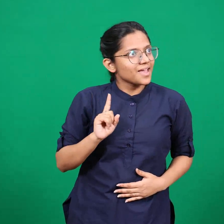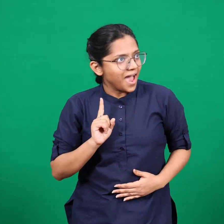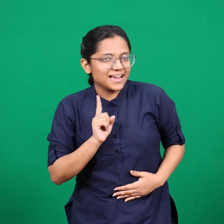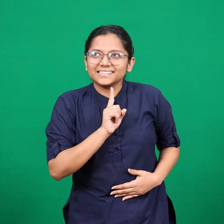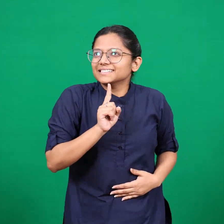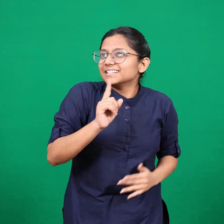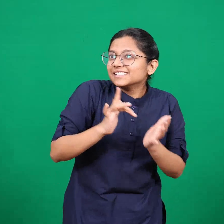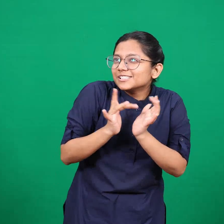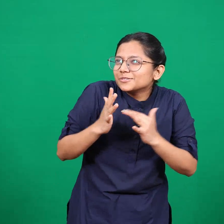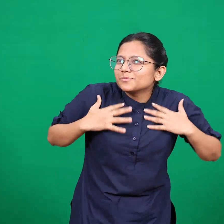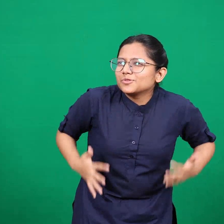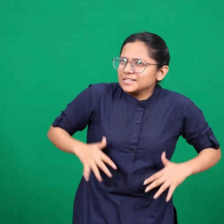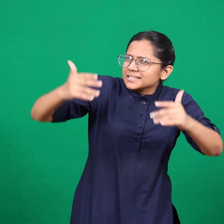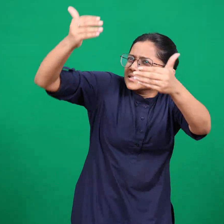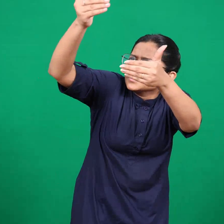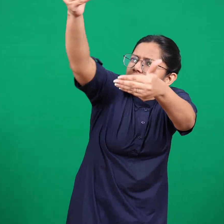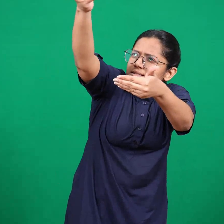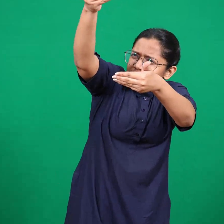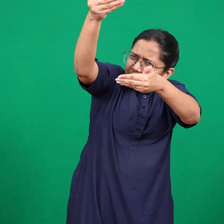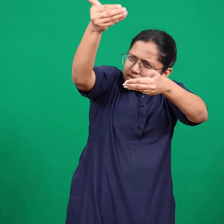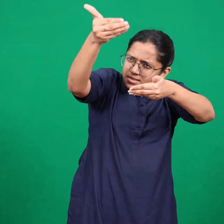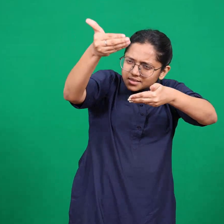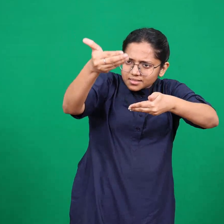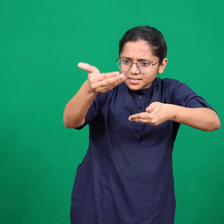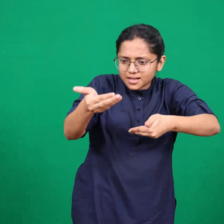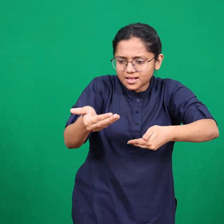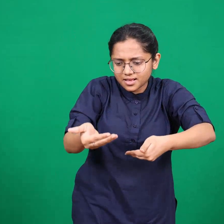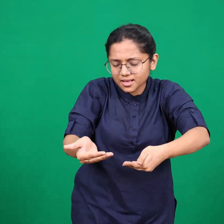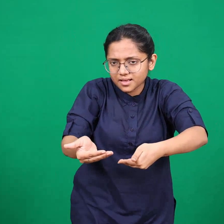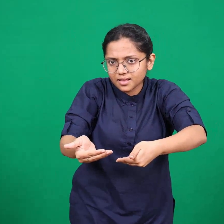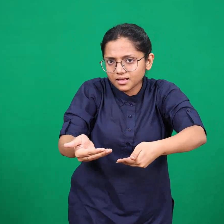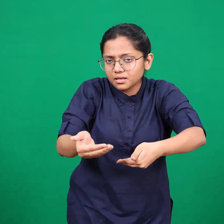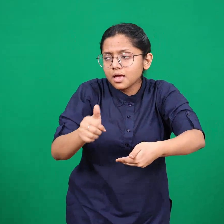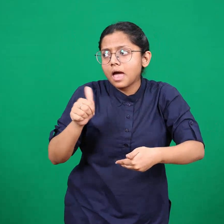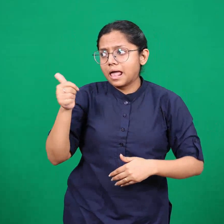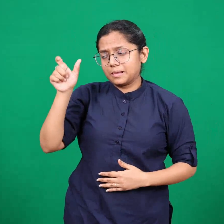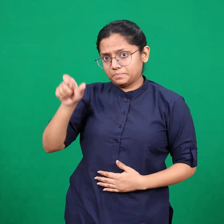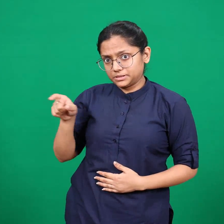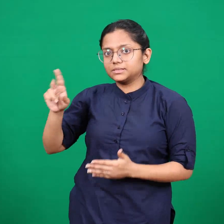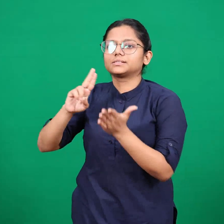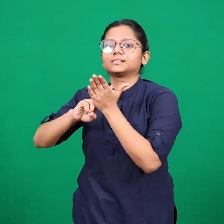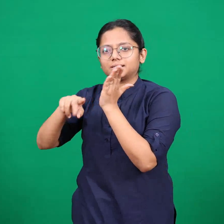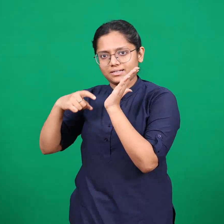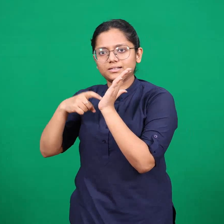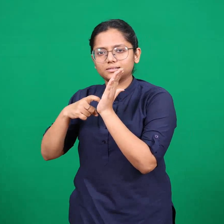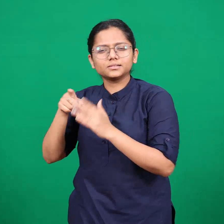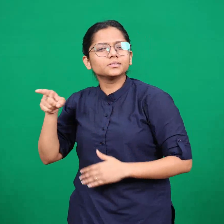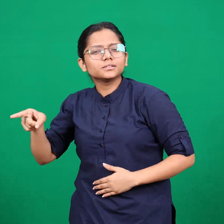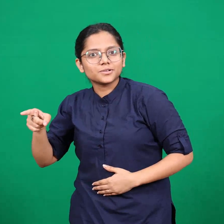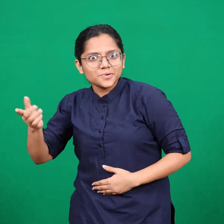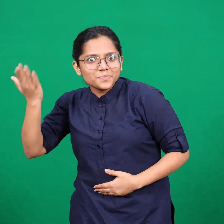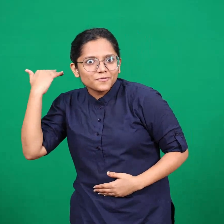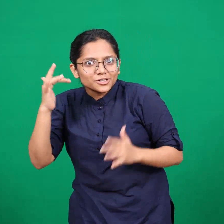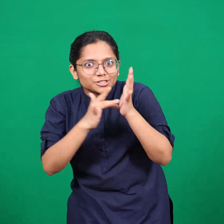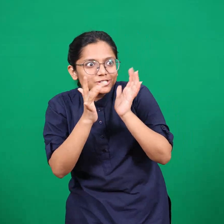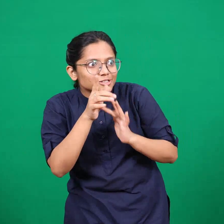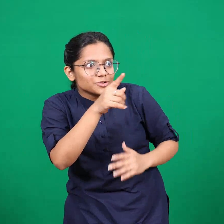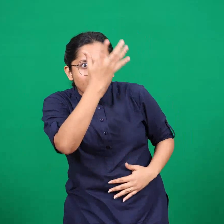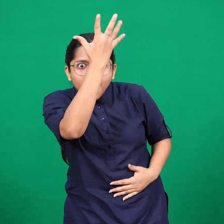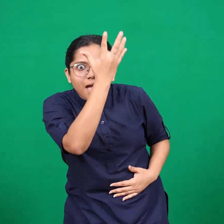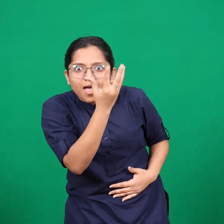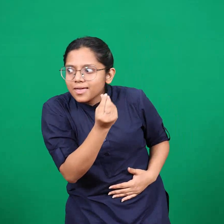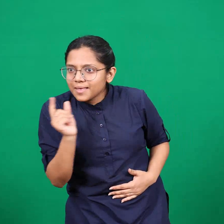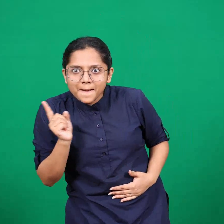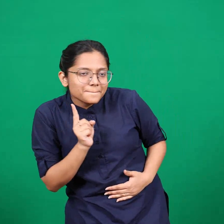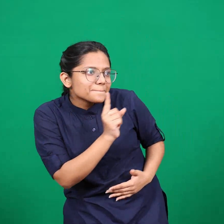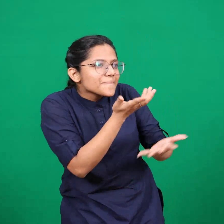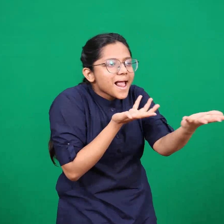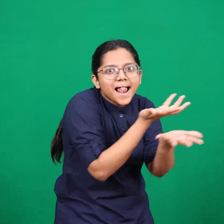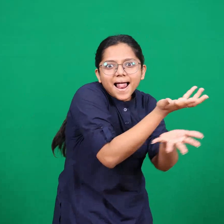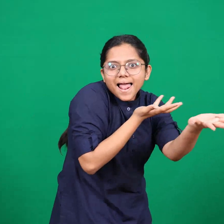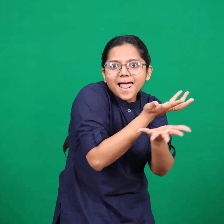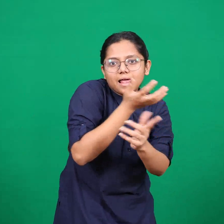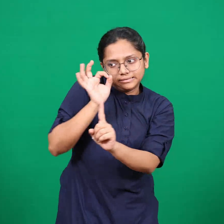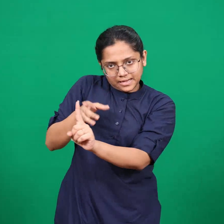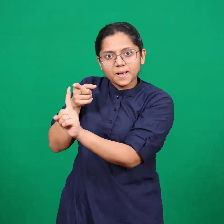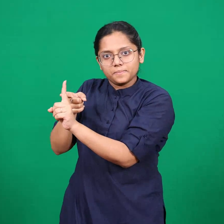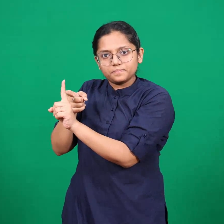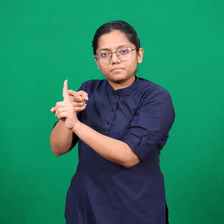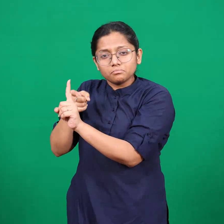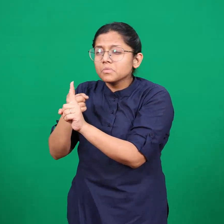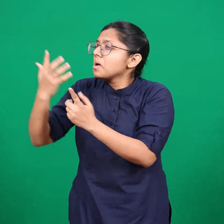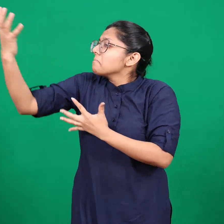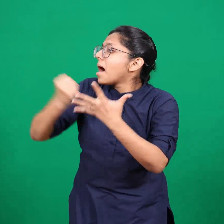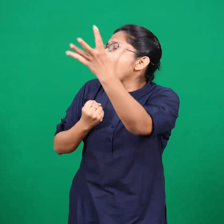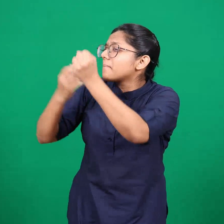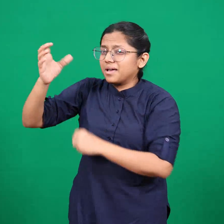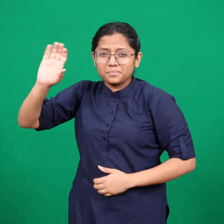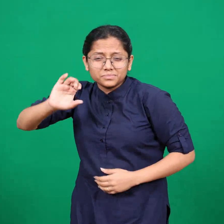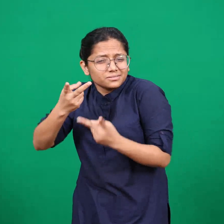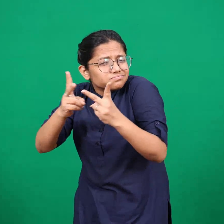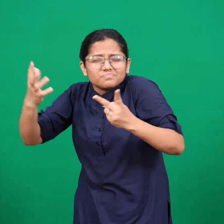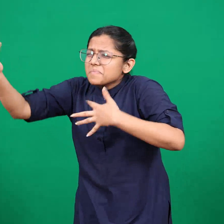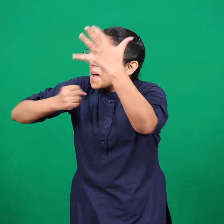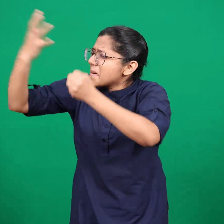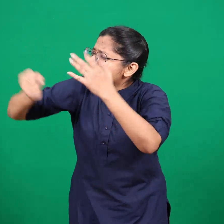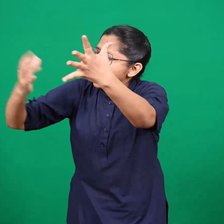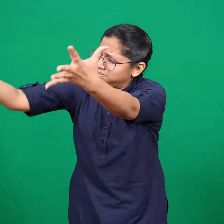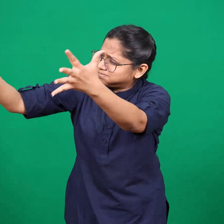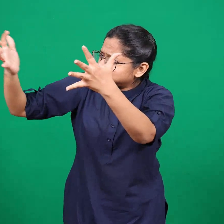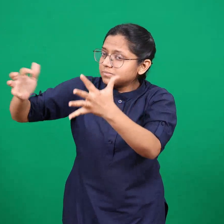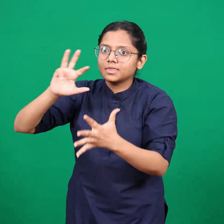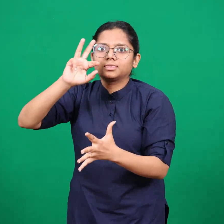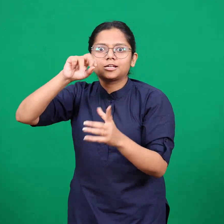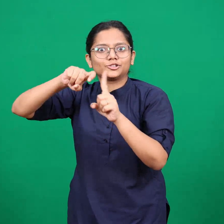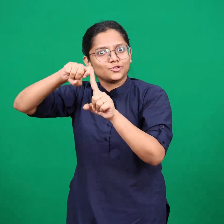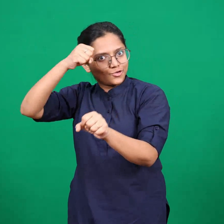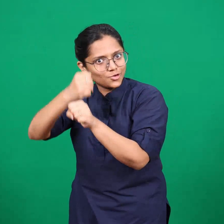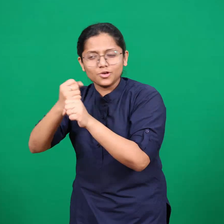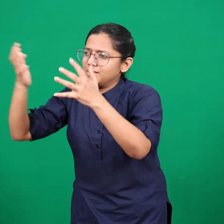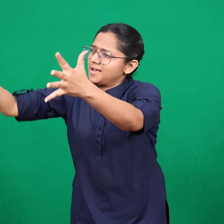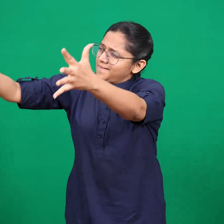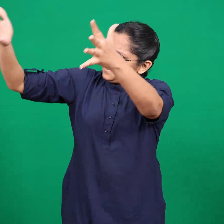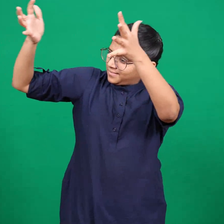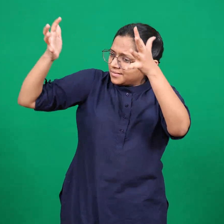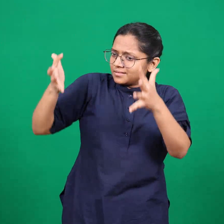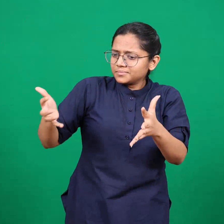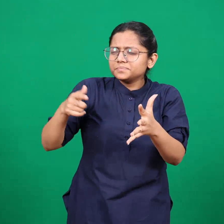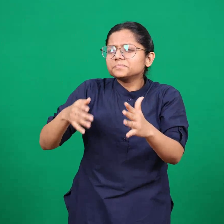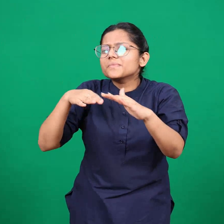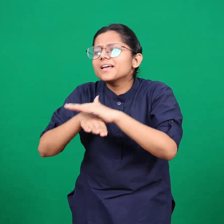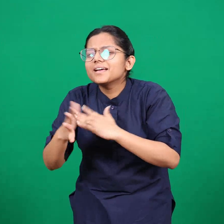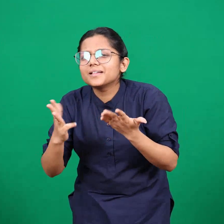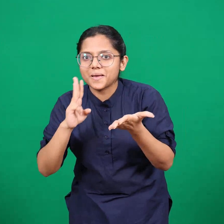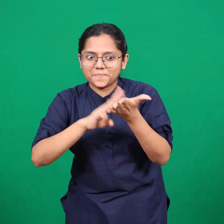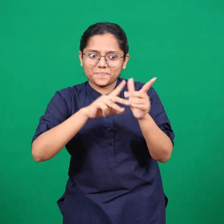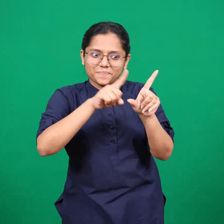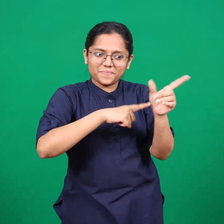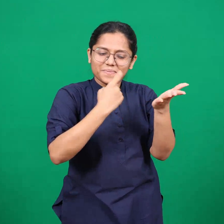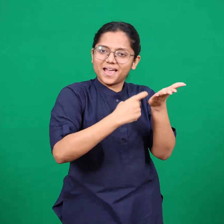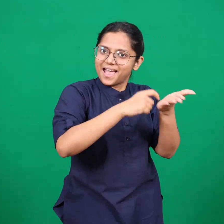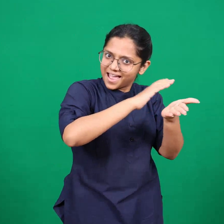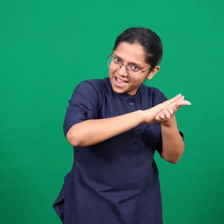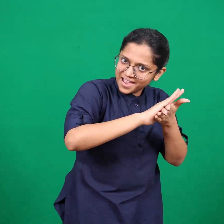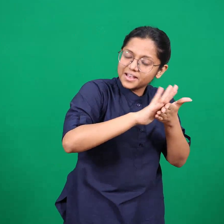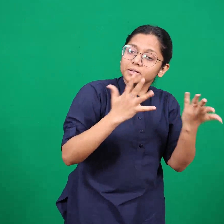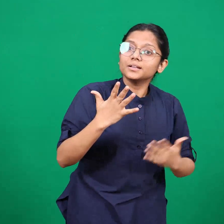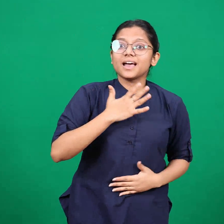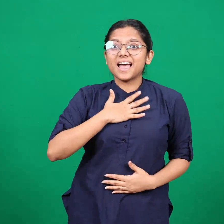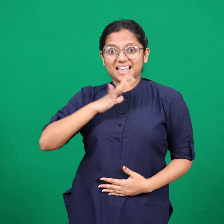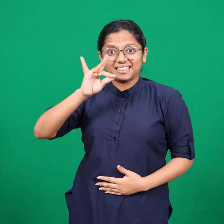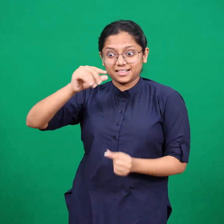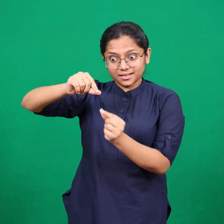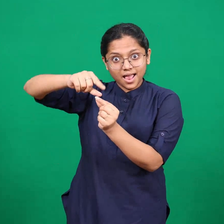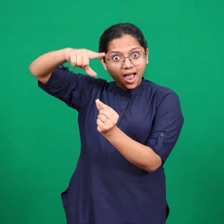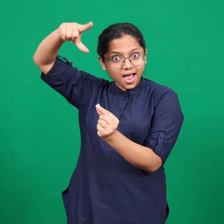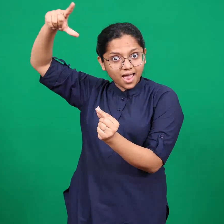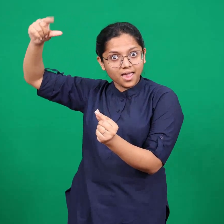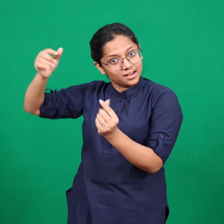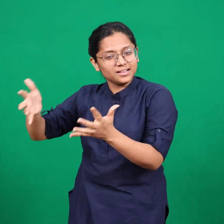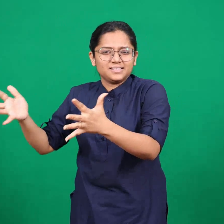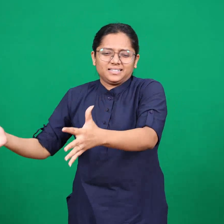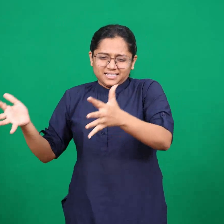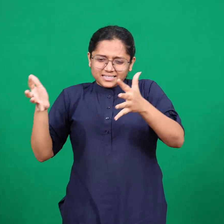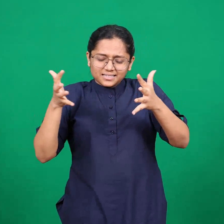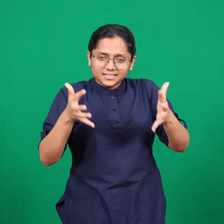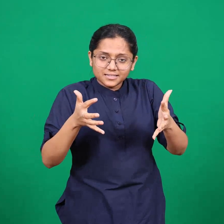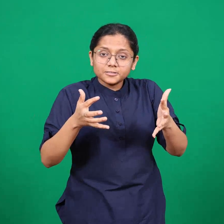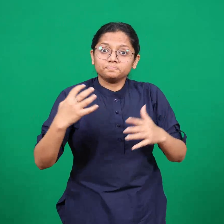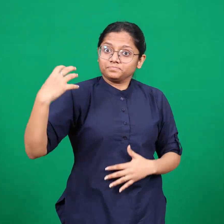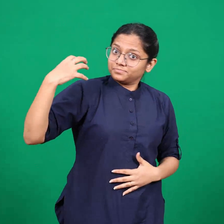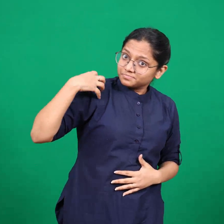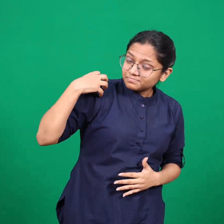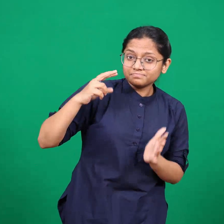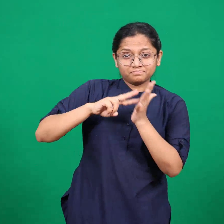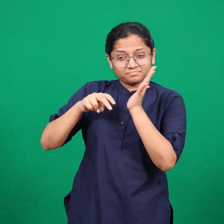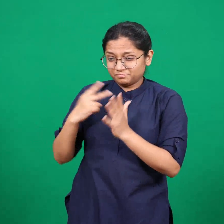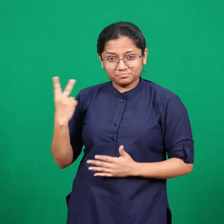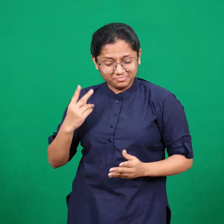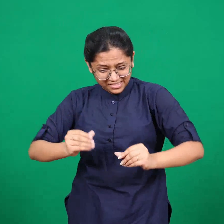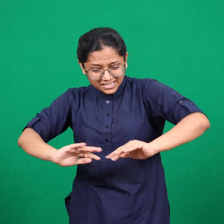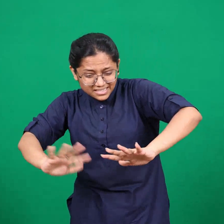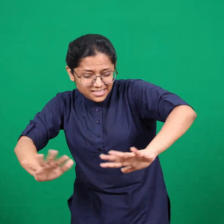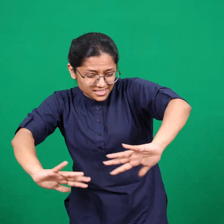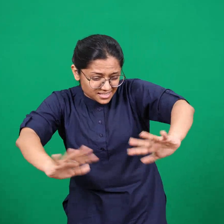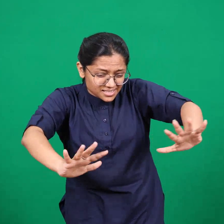Nicodemus, who had previously come to Jesus at night, also brought a mixture of myrrh and aloes, about seventy-five pounds.